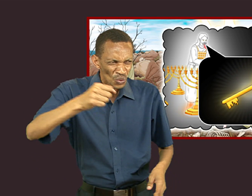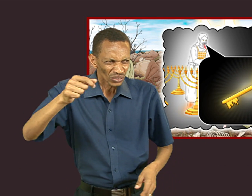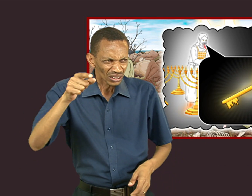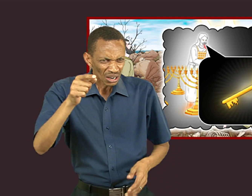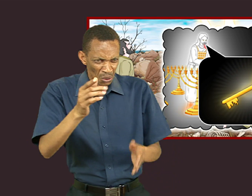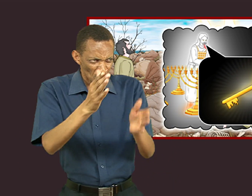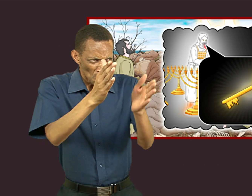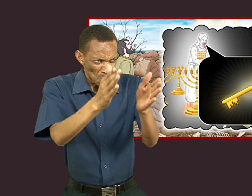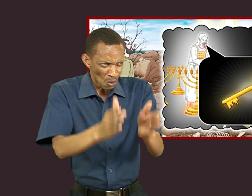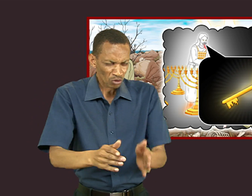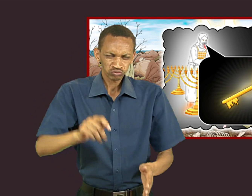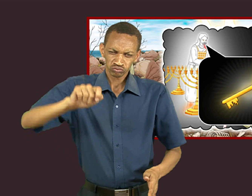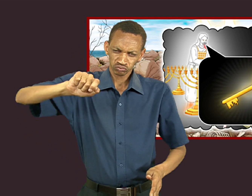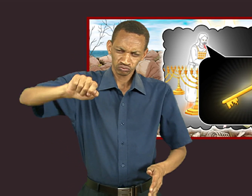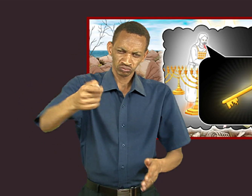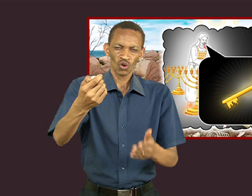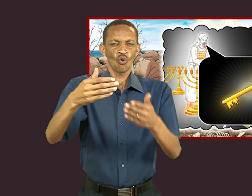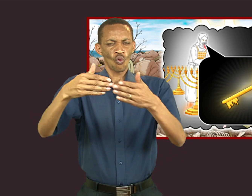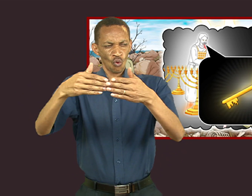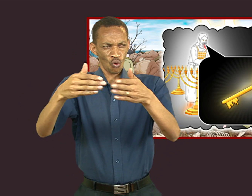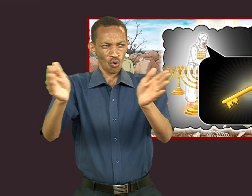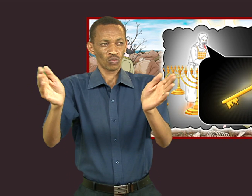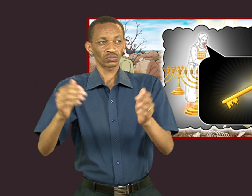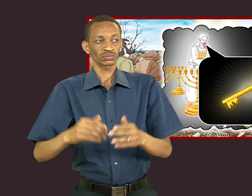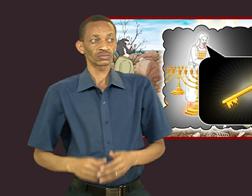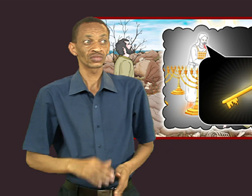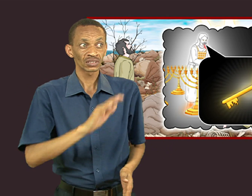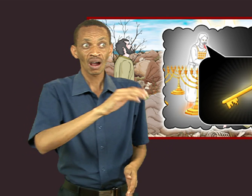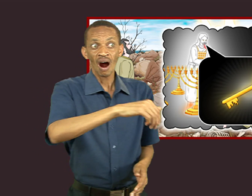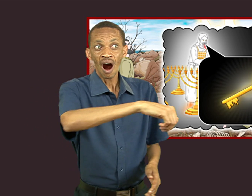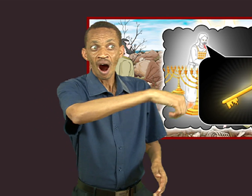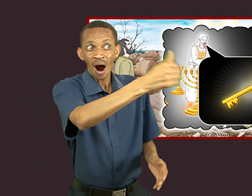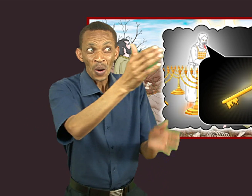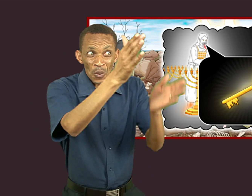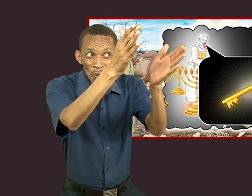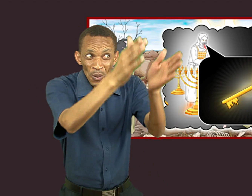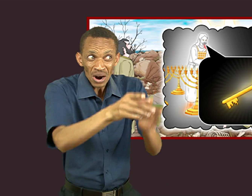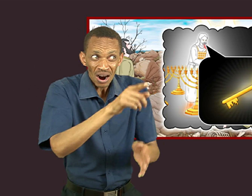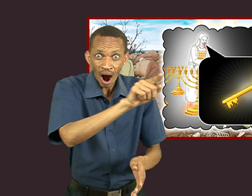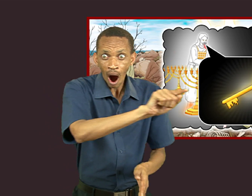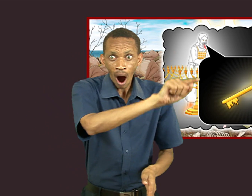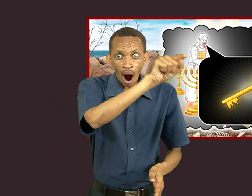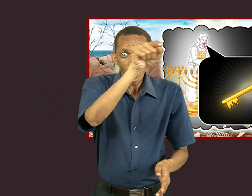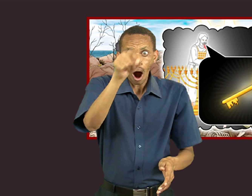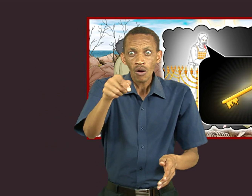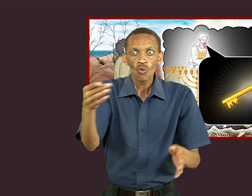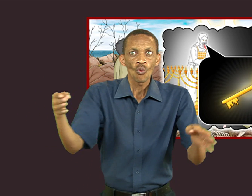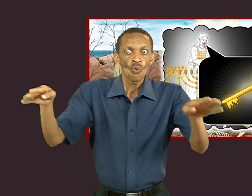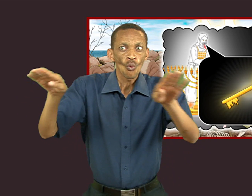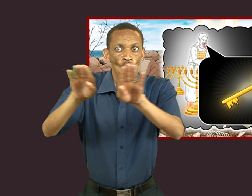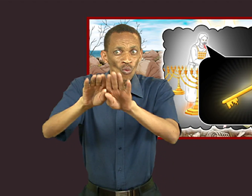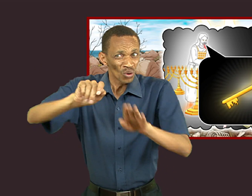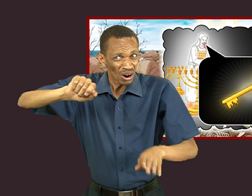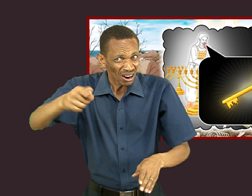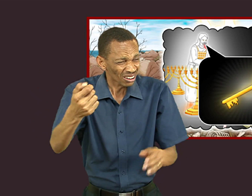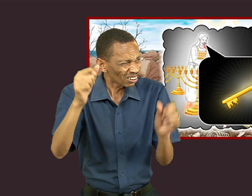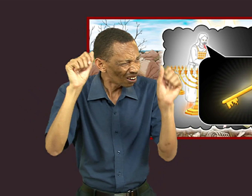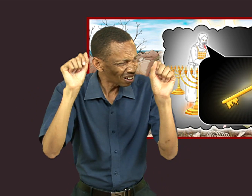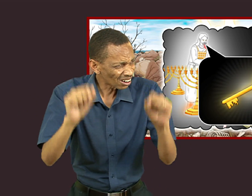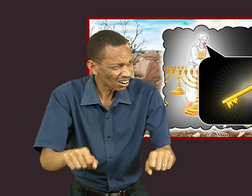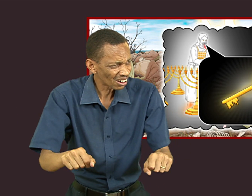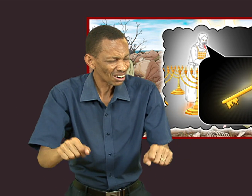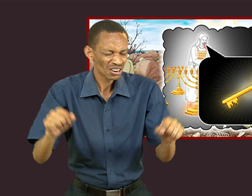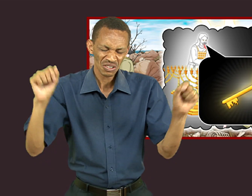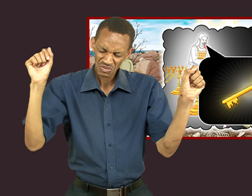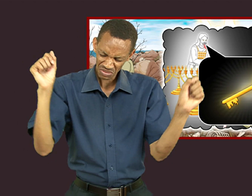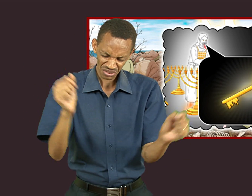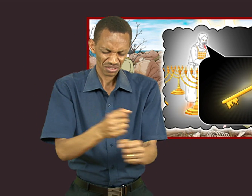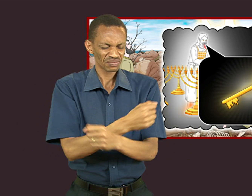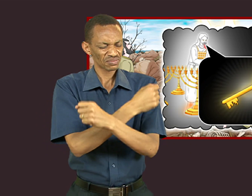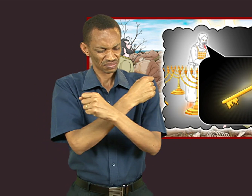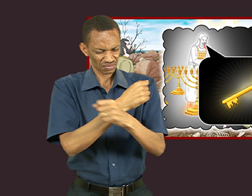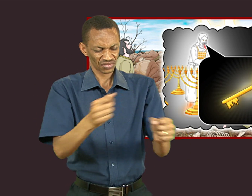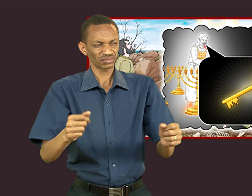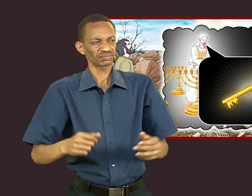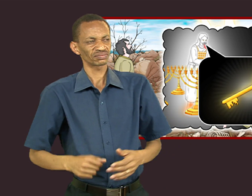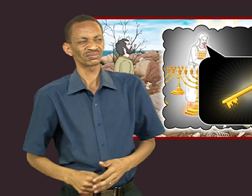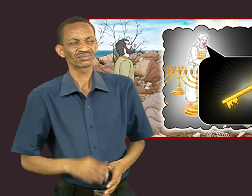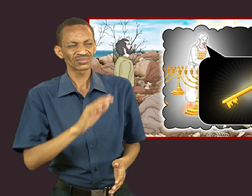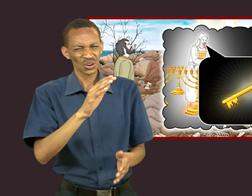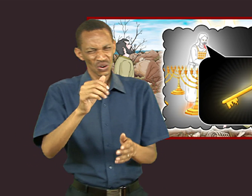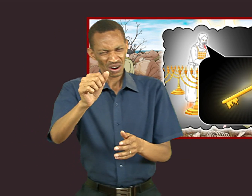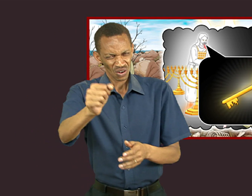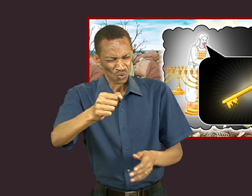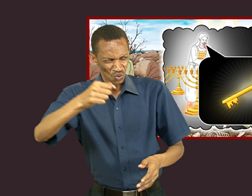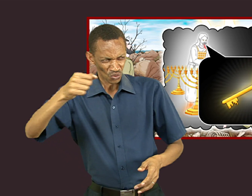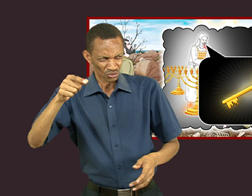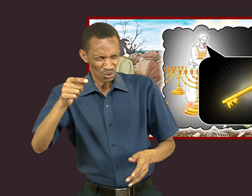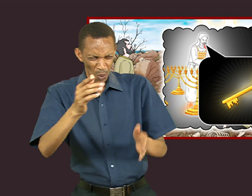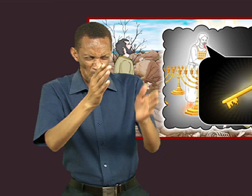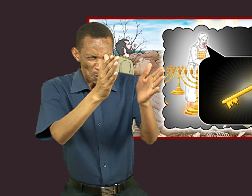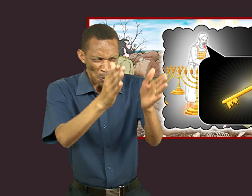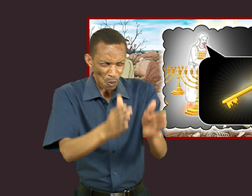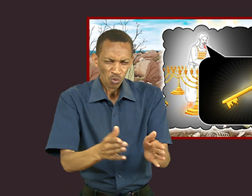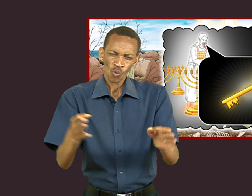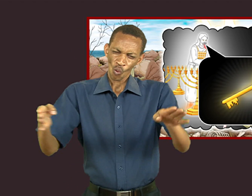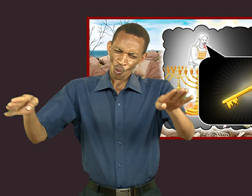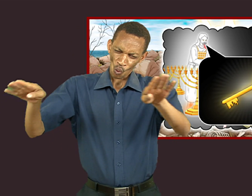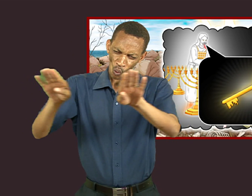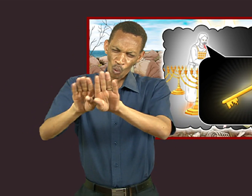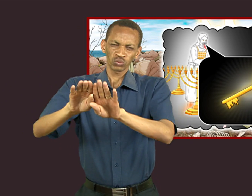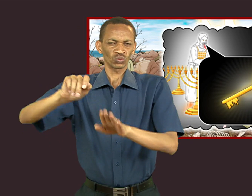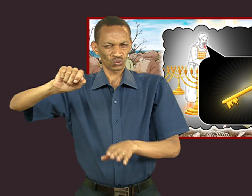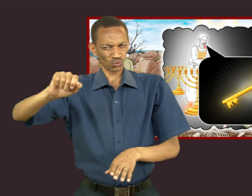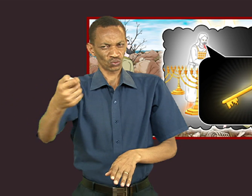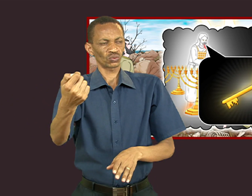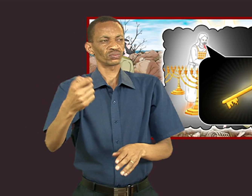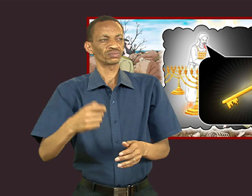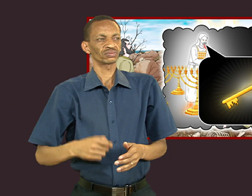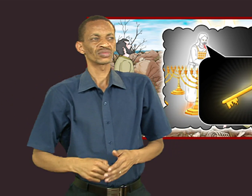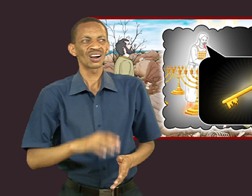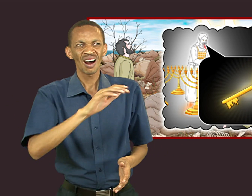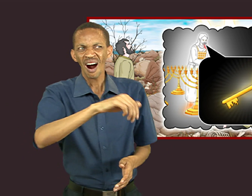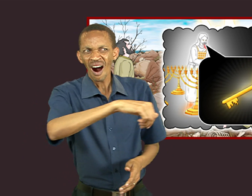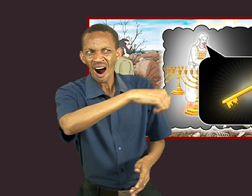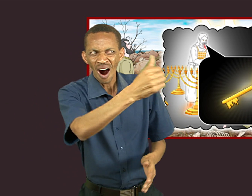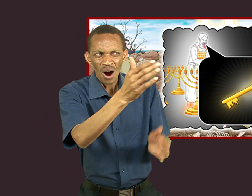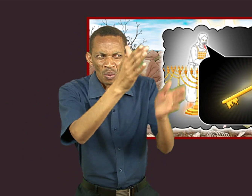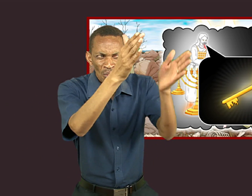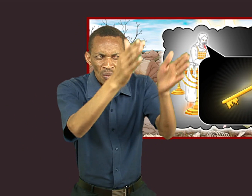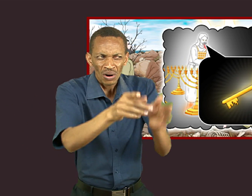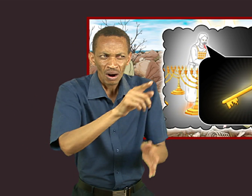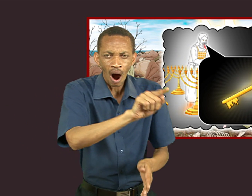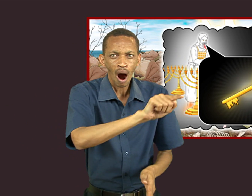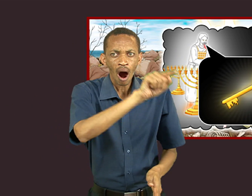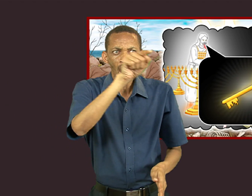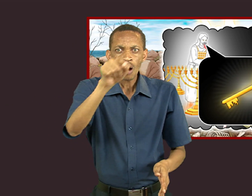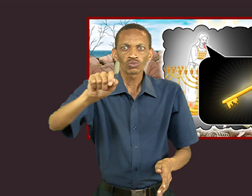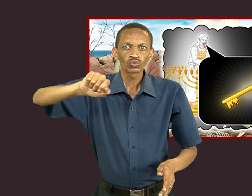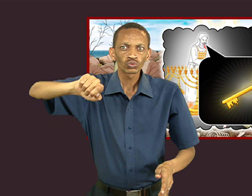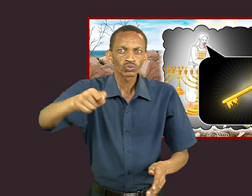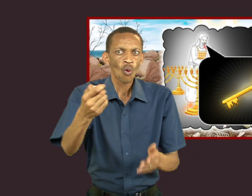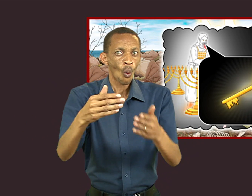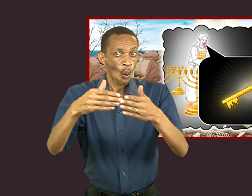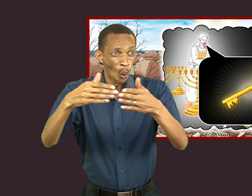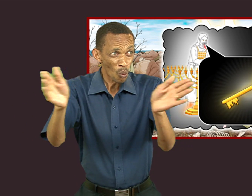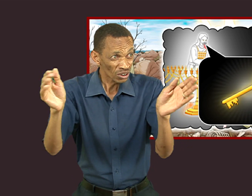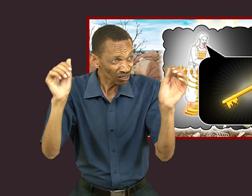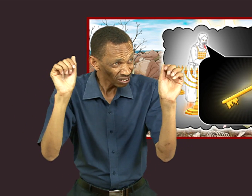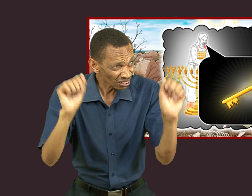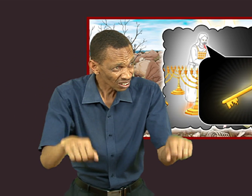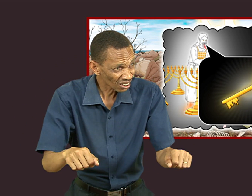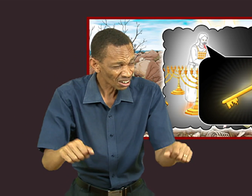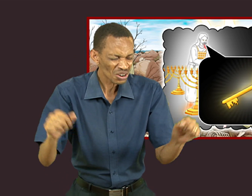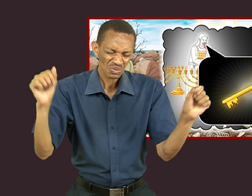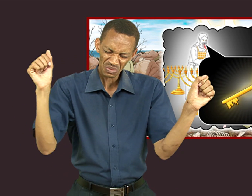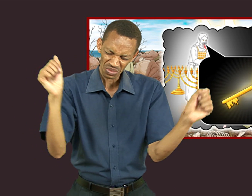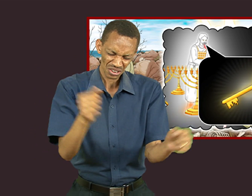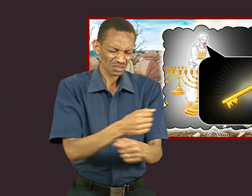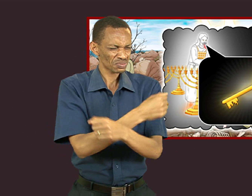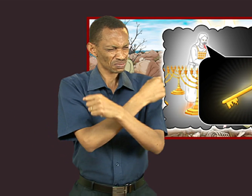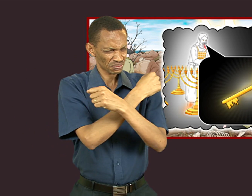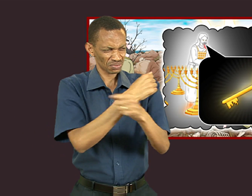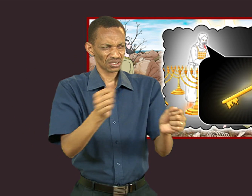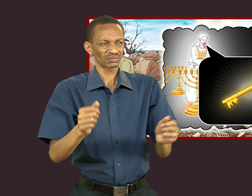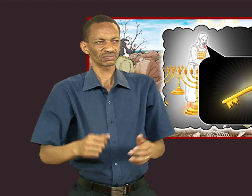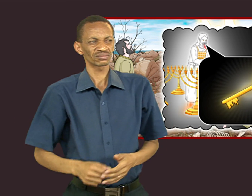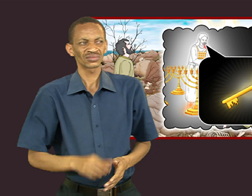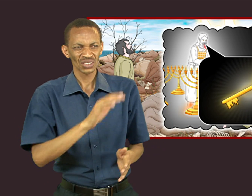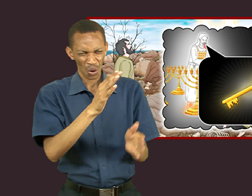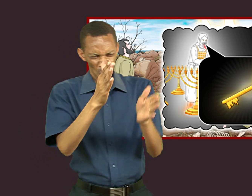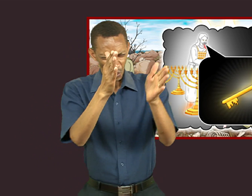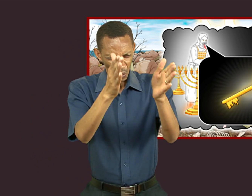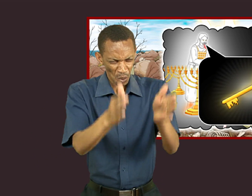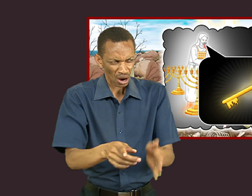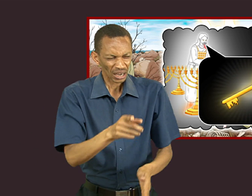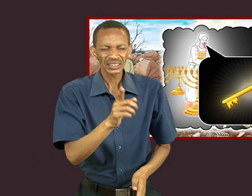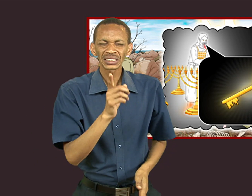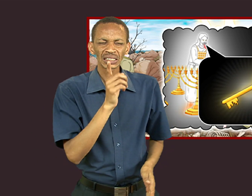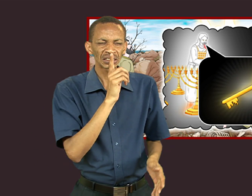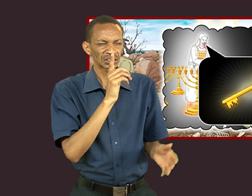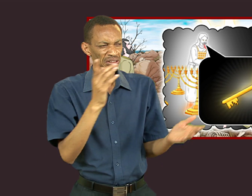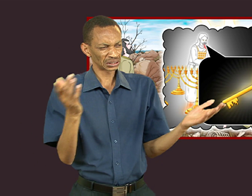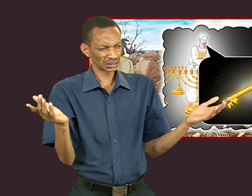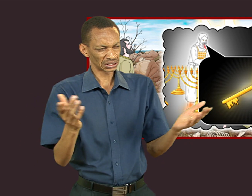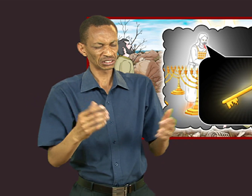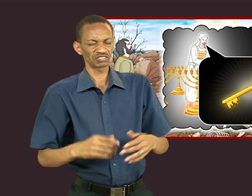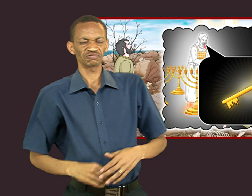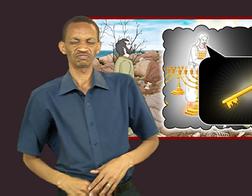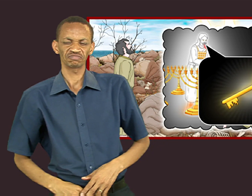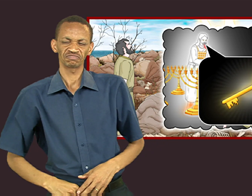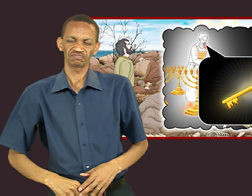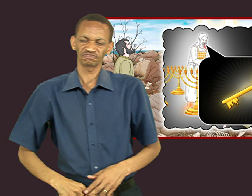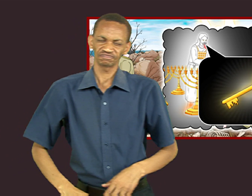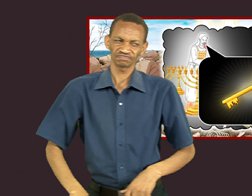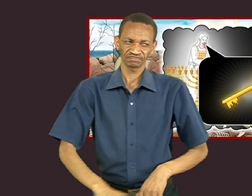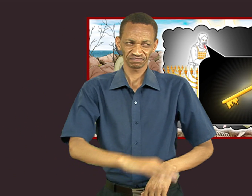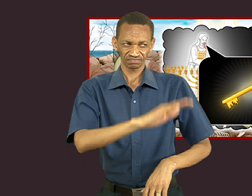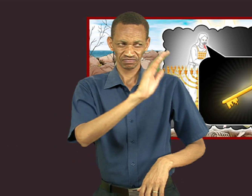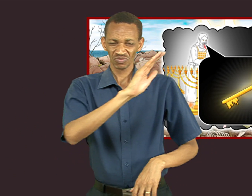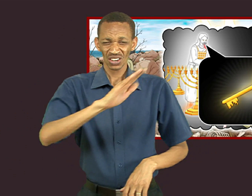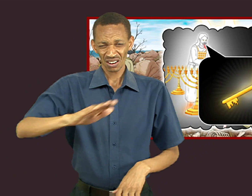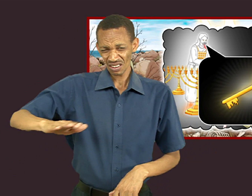What He opens no one can shut, and what He shuts no one can open.